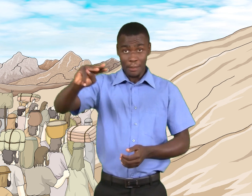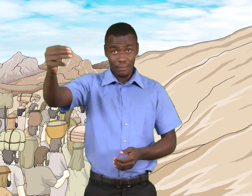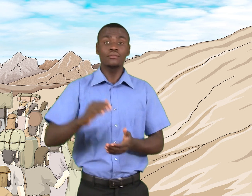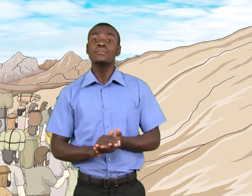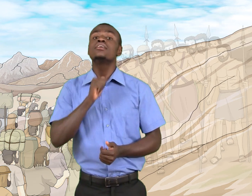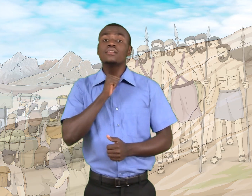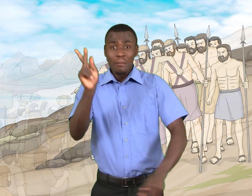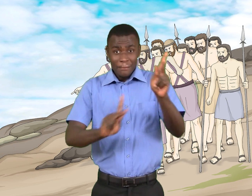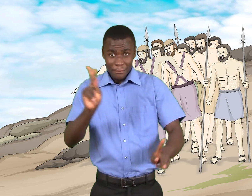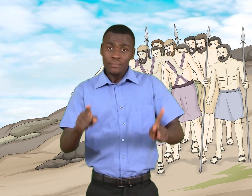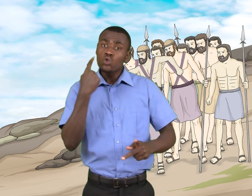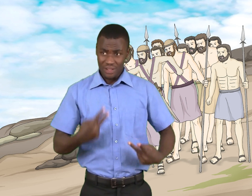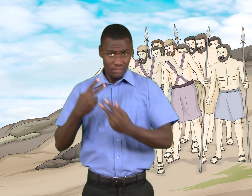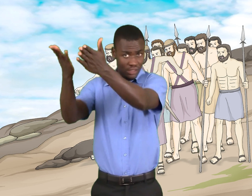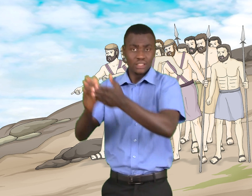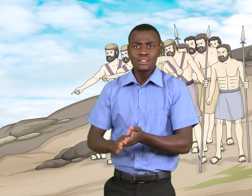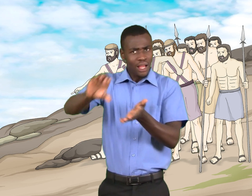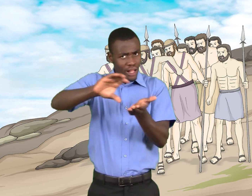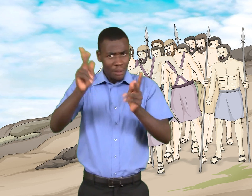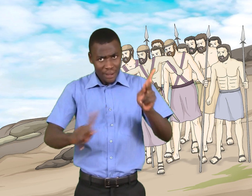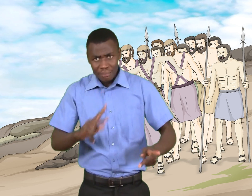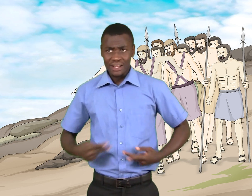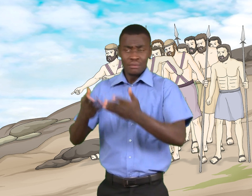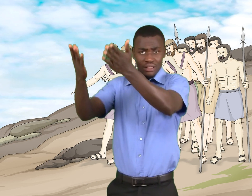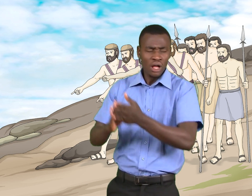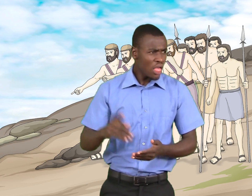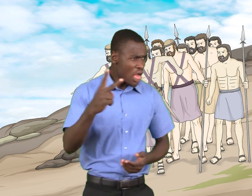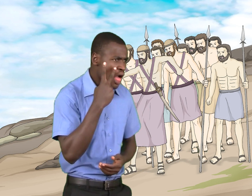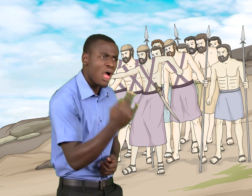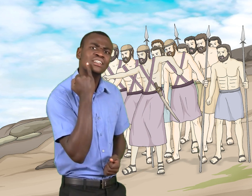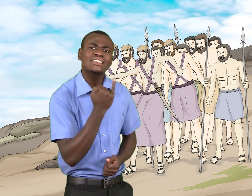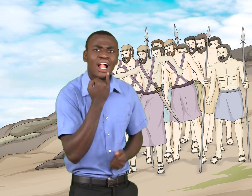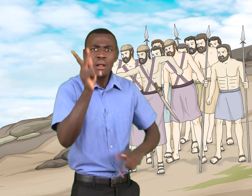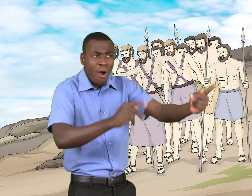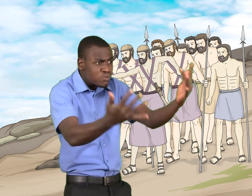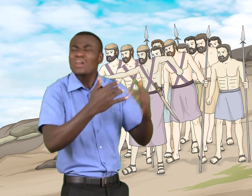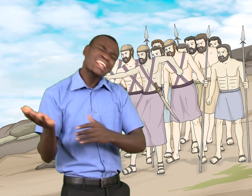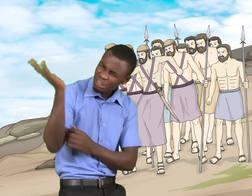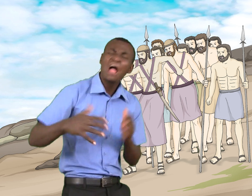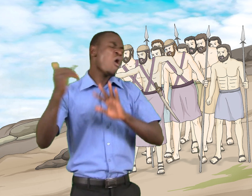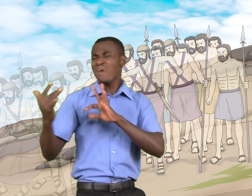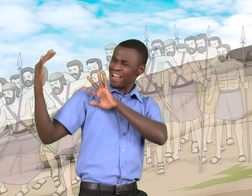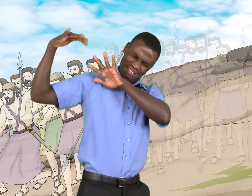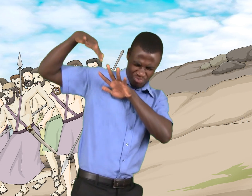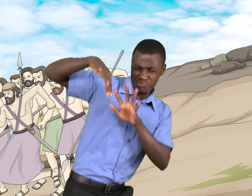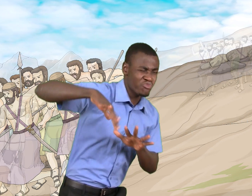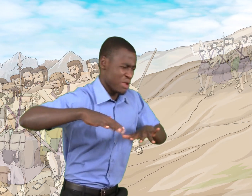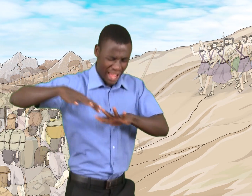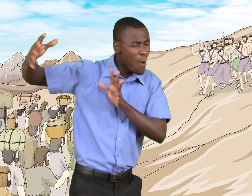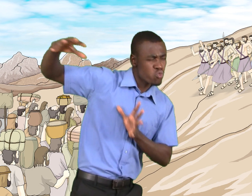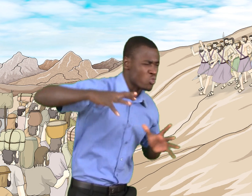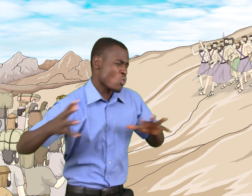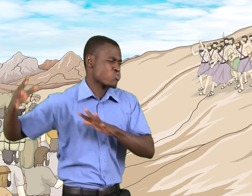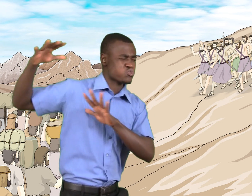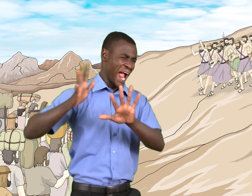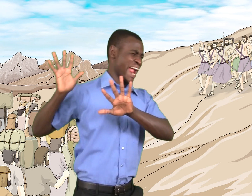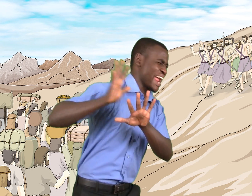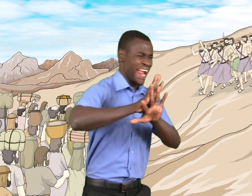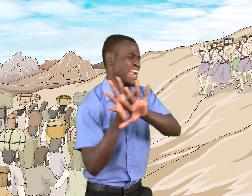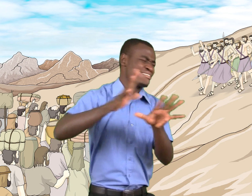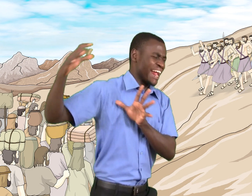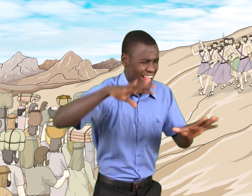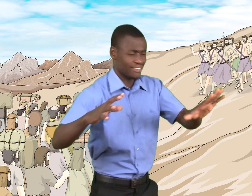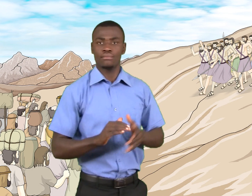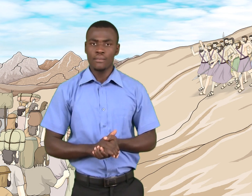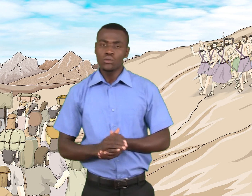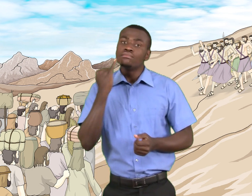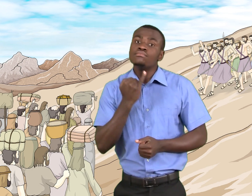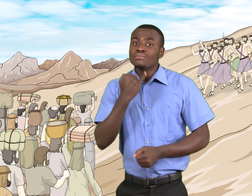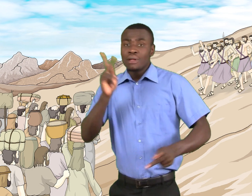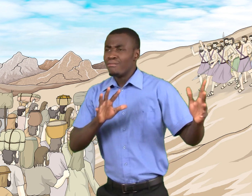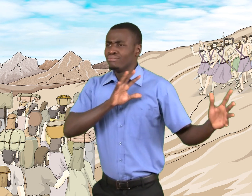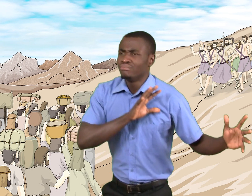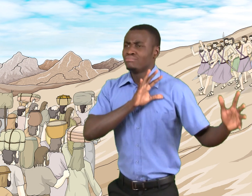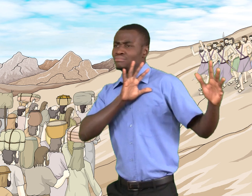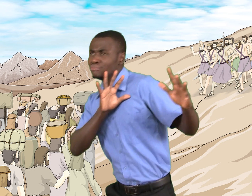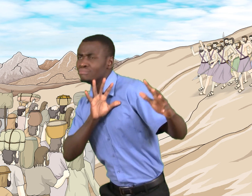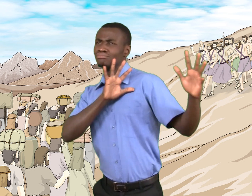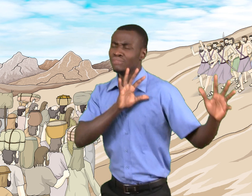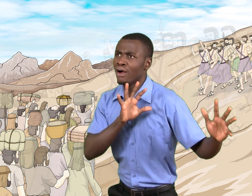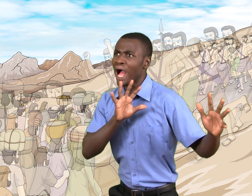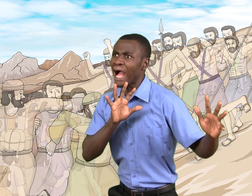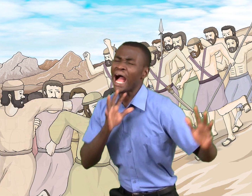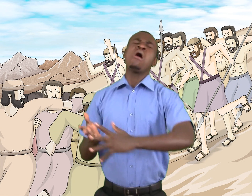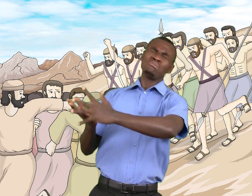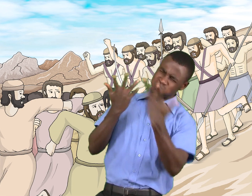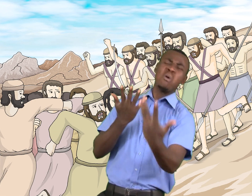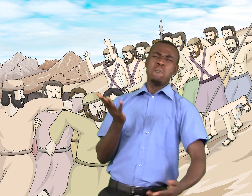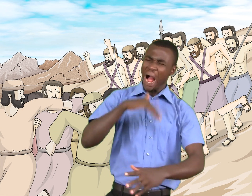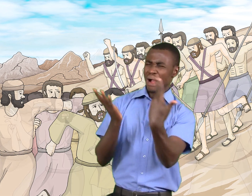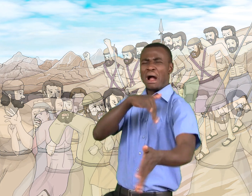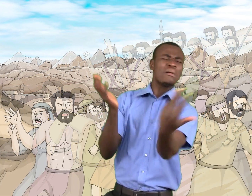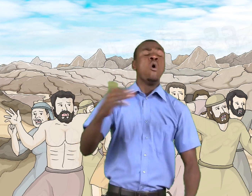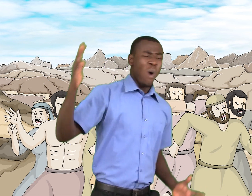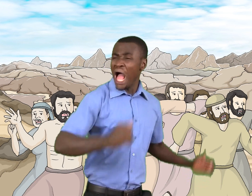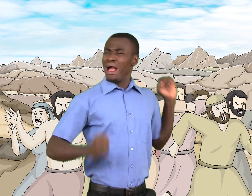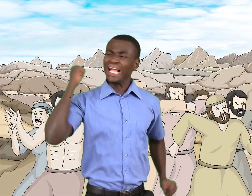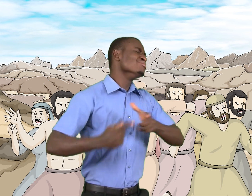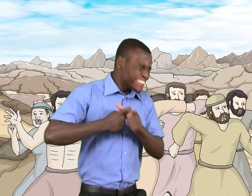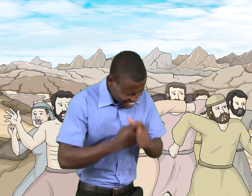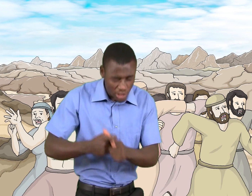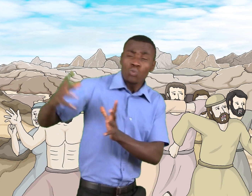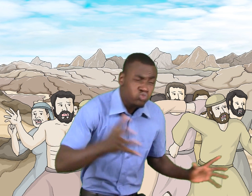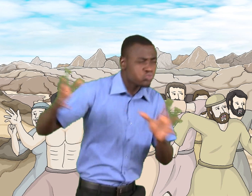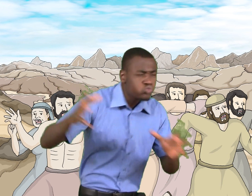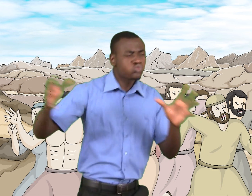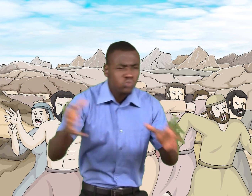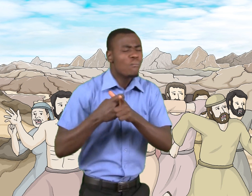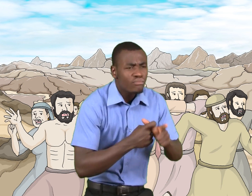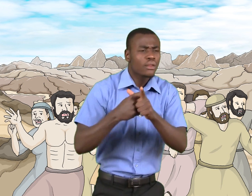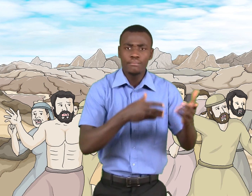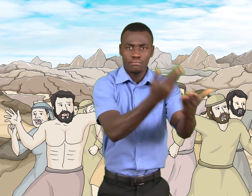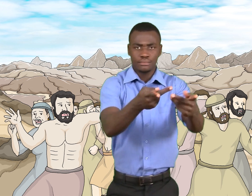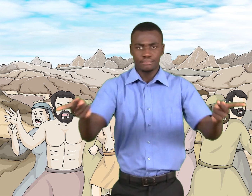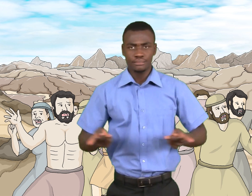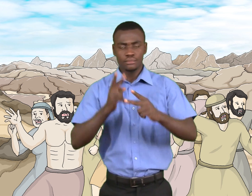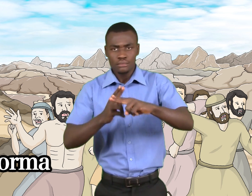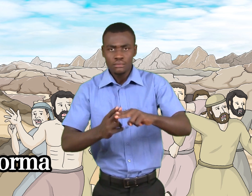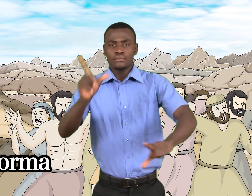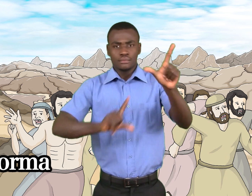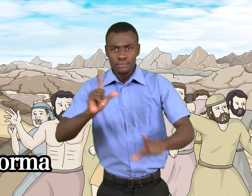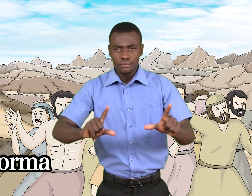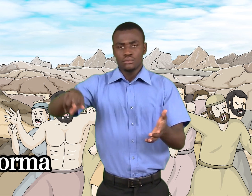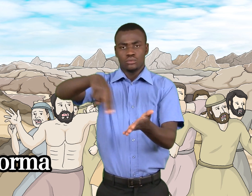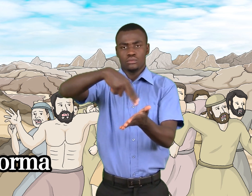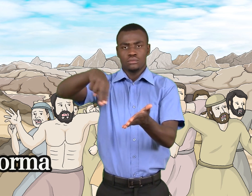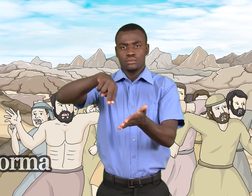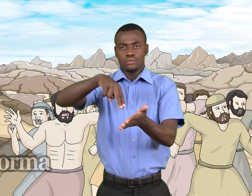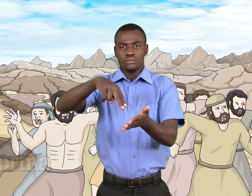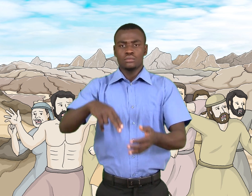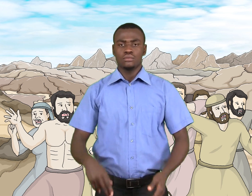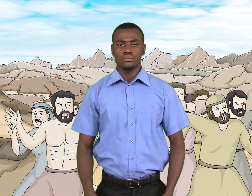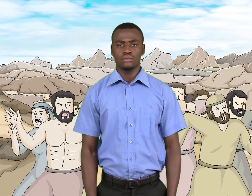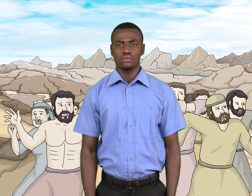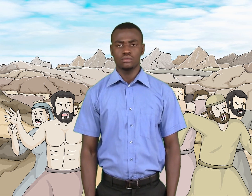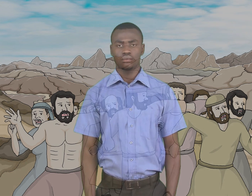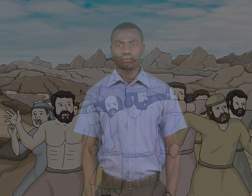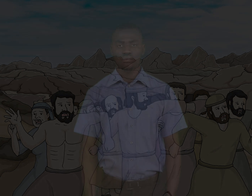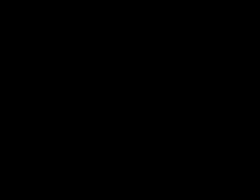Then the Amalekites and Canaanites who lived in that part of the hill country came down, attacked them, and routed them all the way to Hormah.